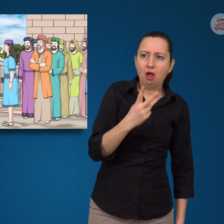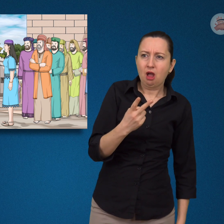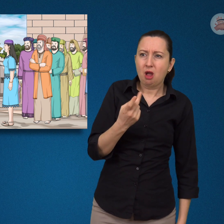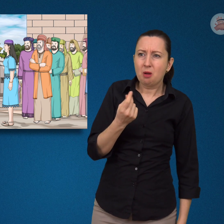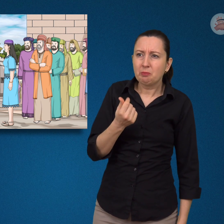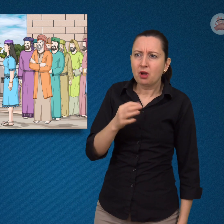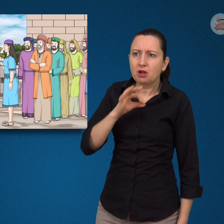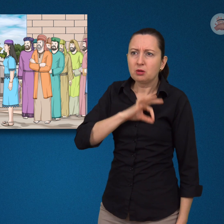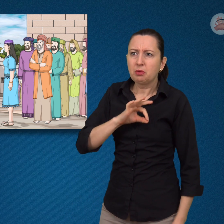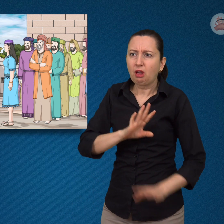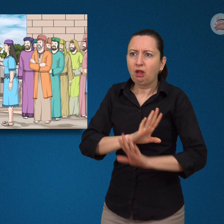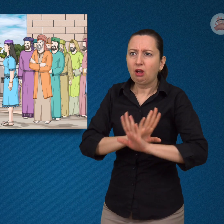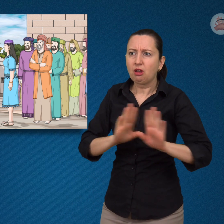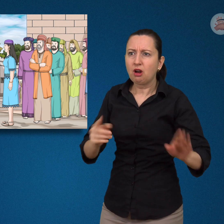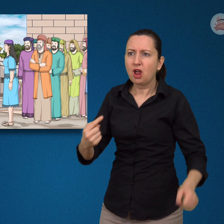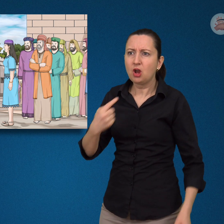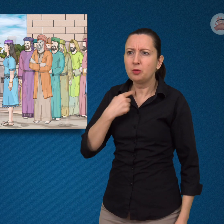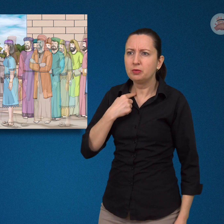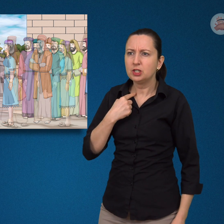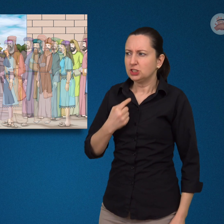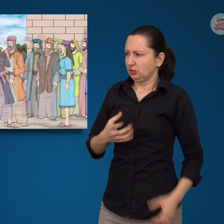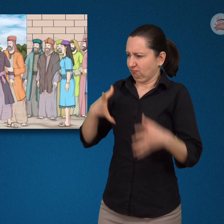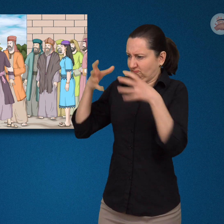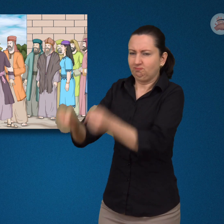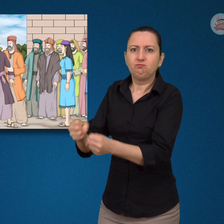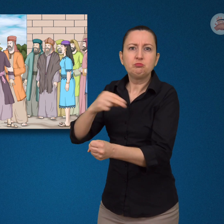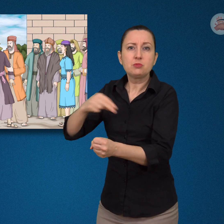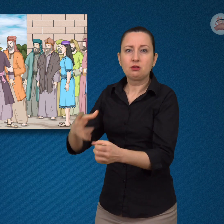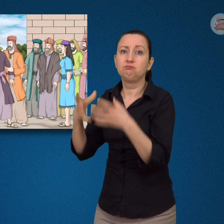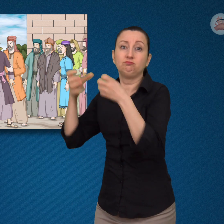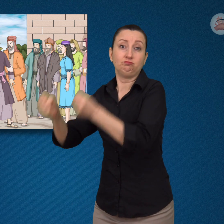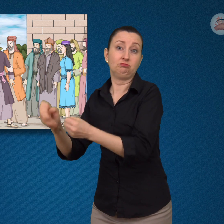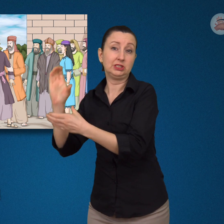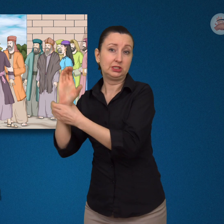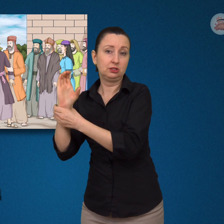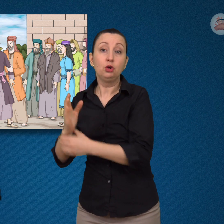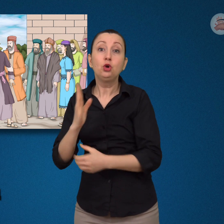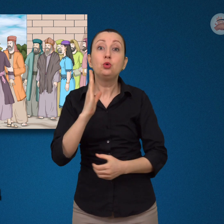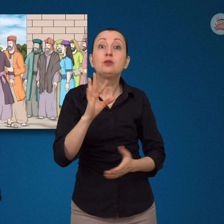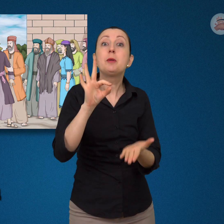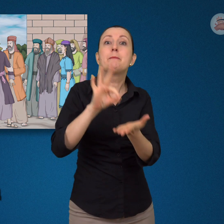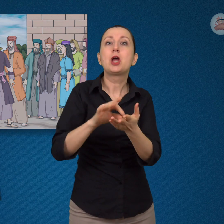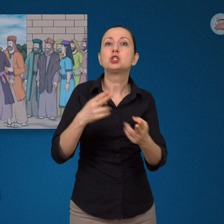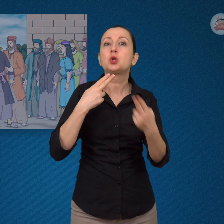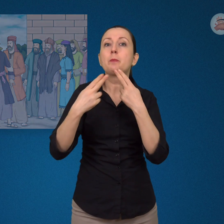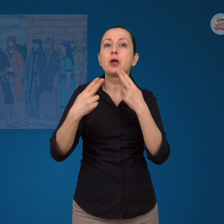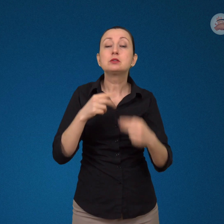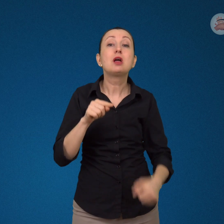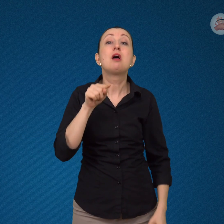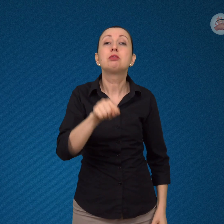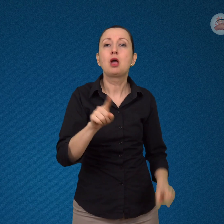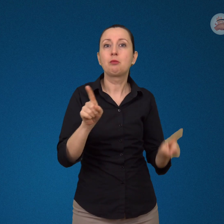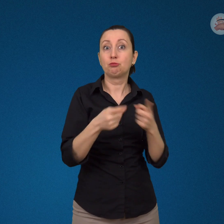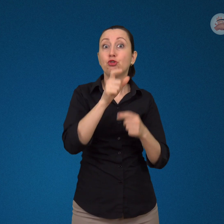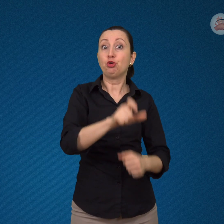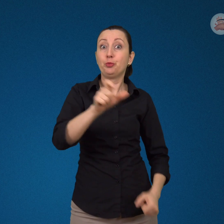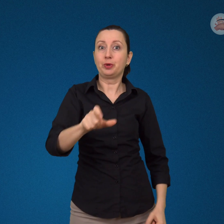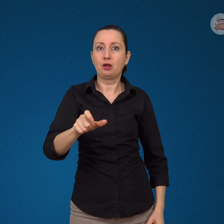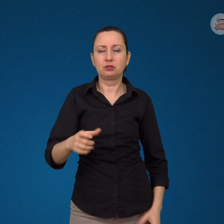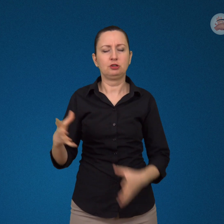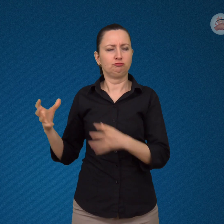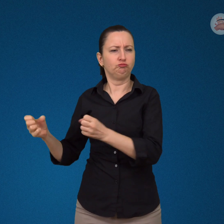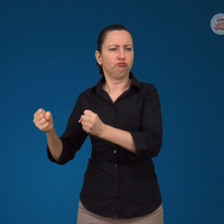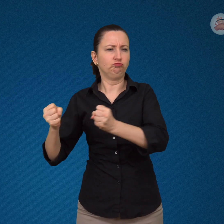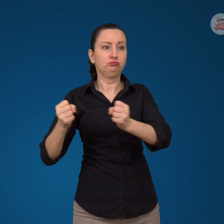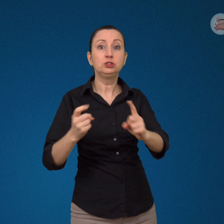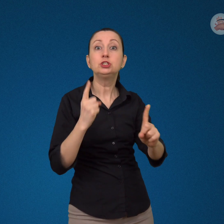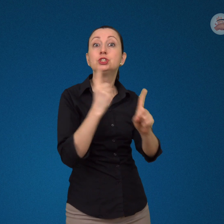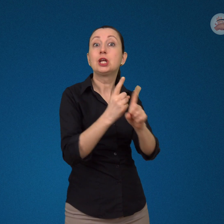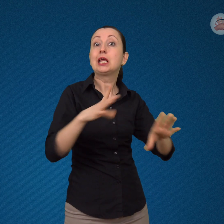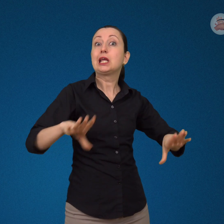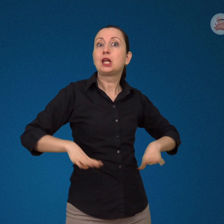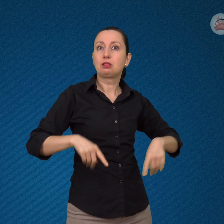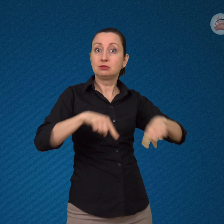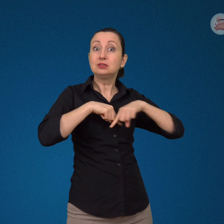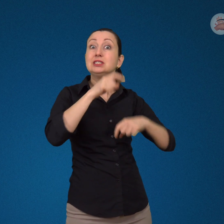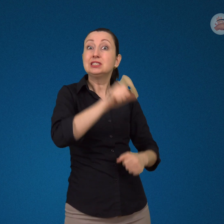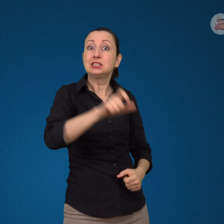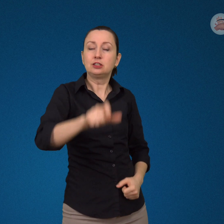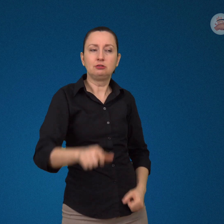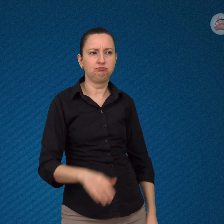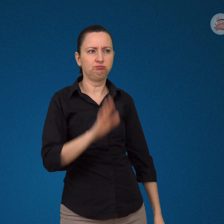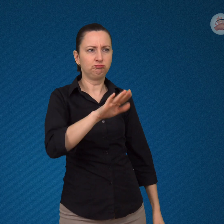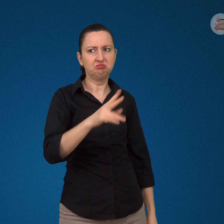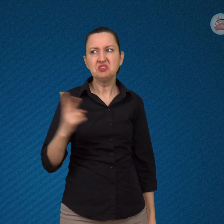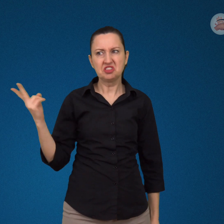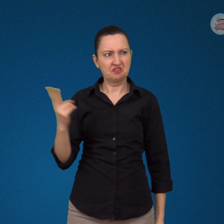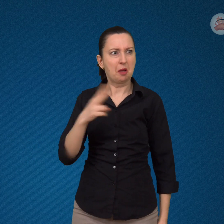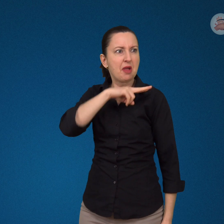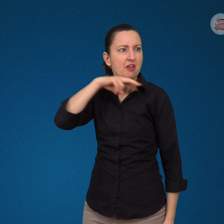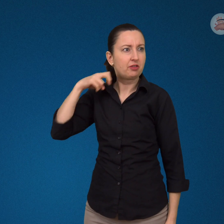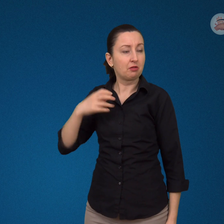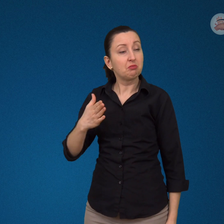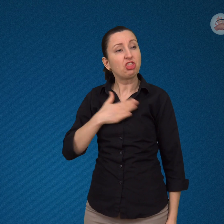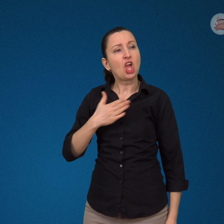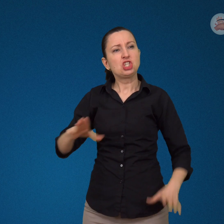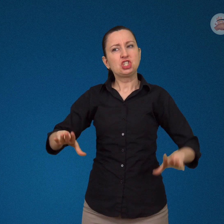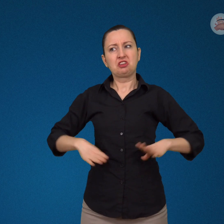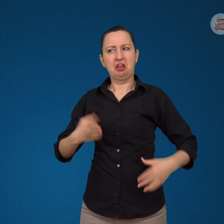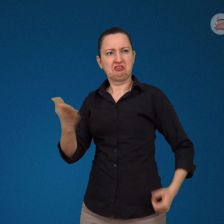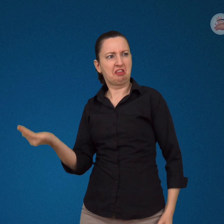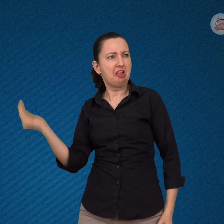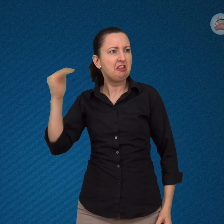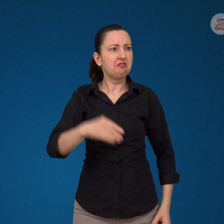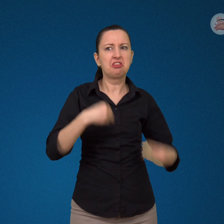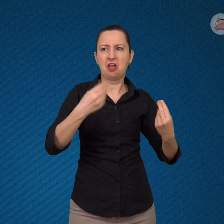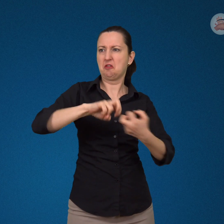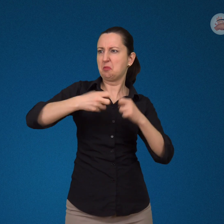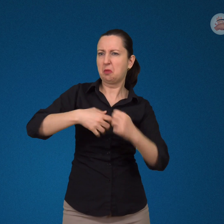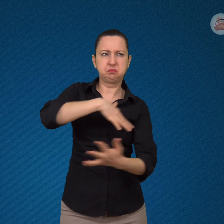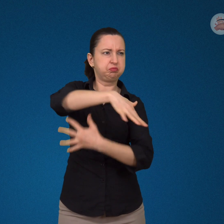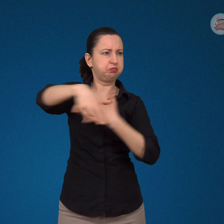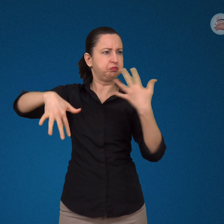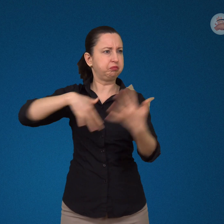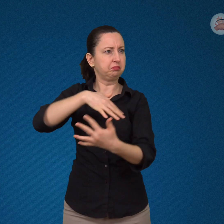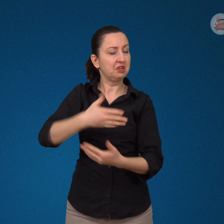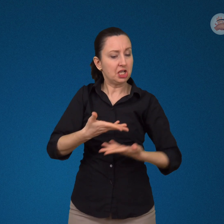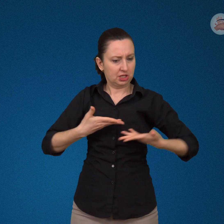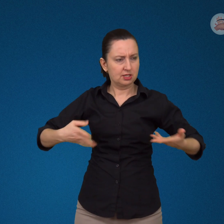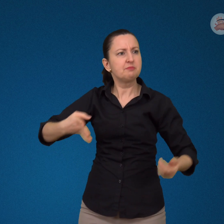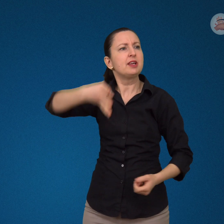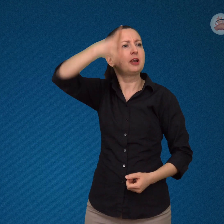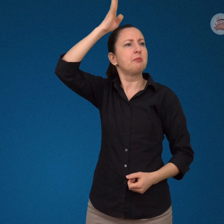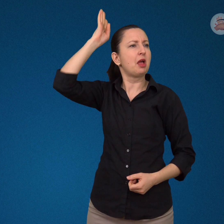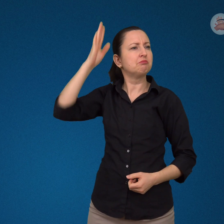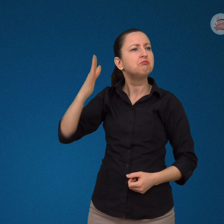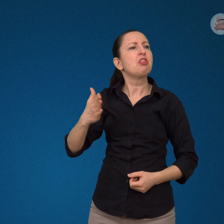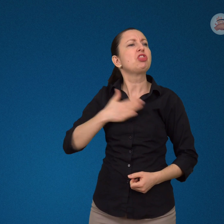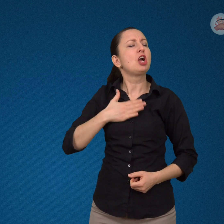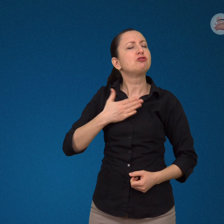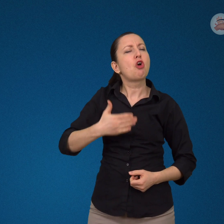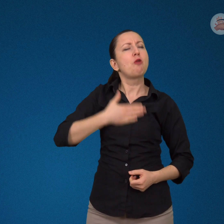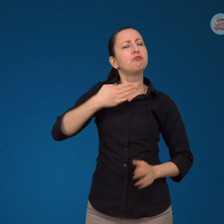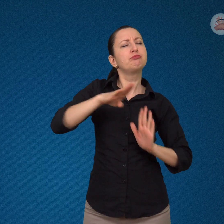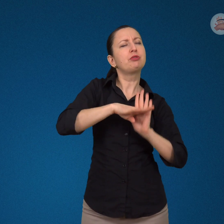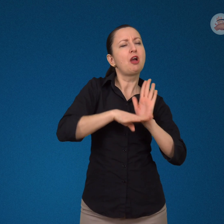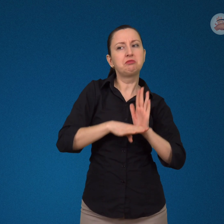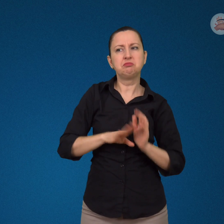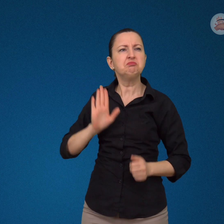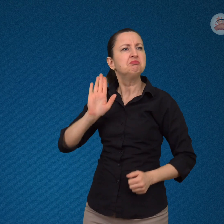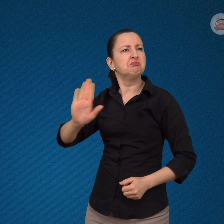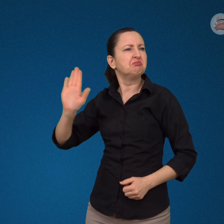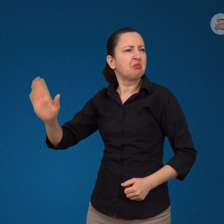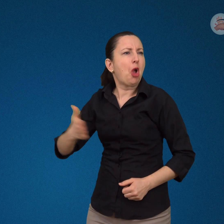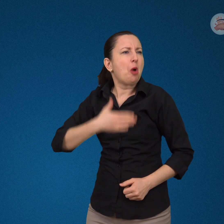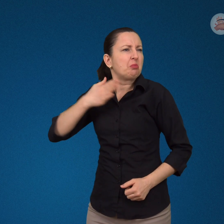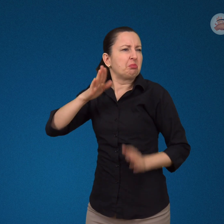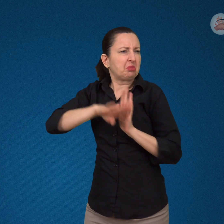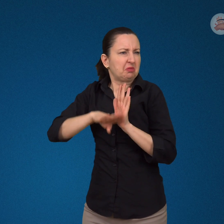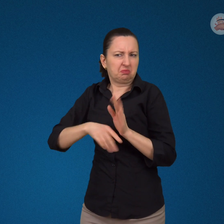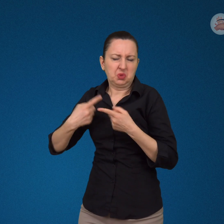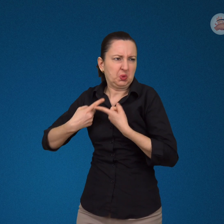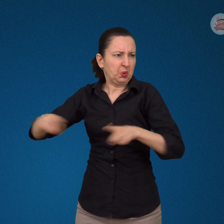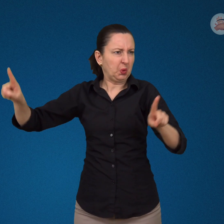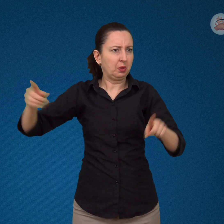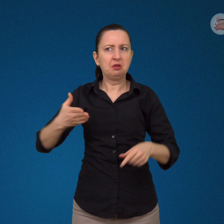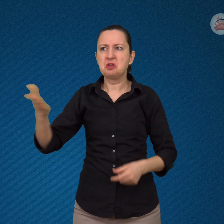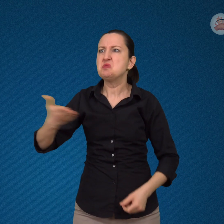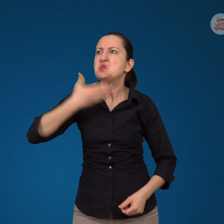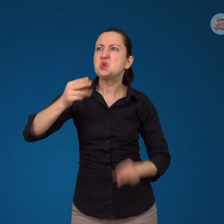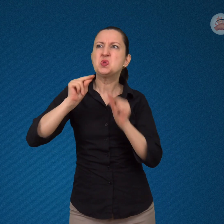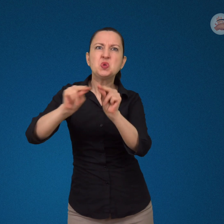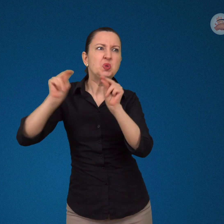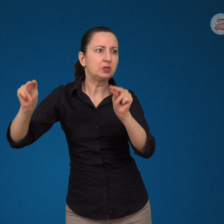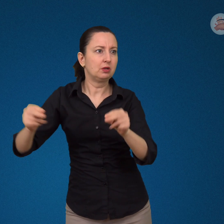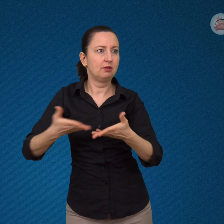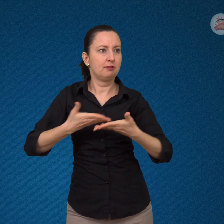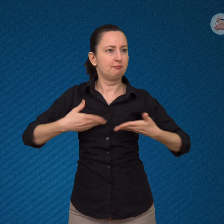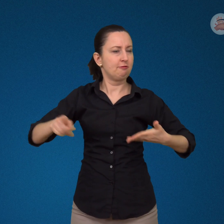When the girl’s owners saw that their hope of making money was gone, they seized Paul and Silas and dragged them before the authorities in the marketplace.